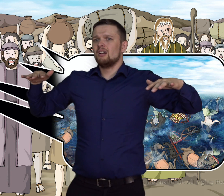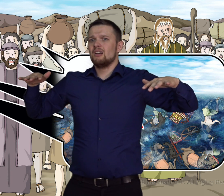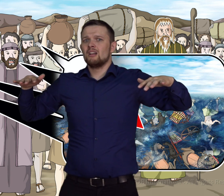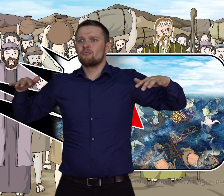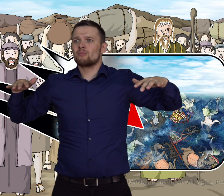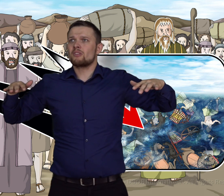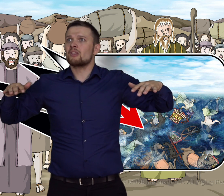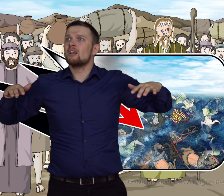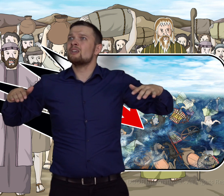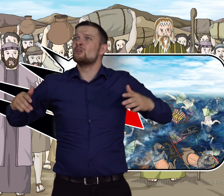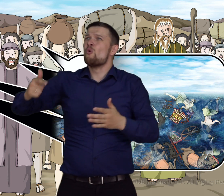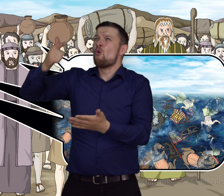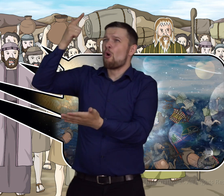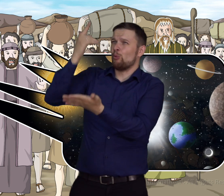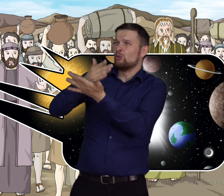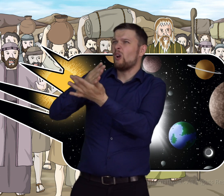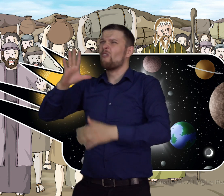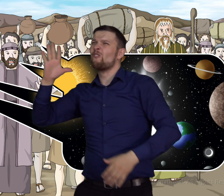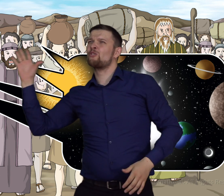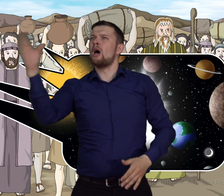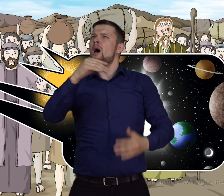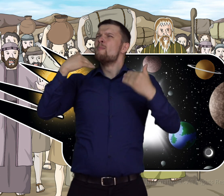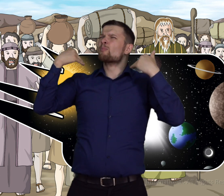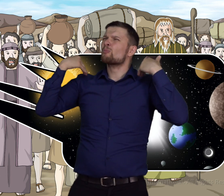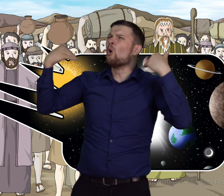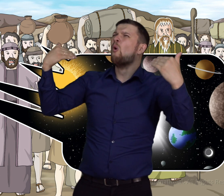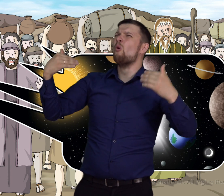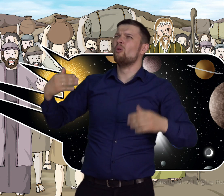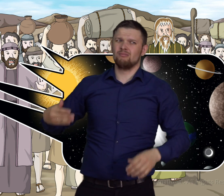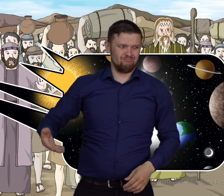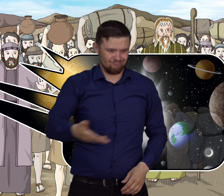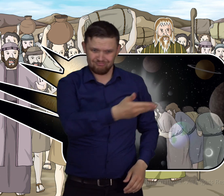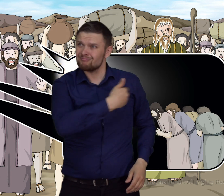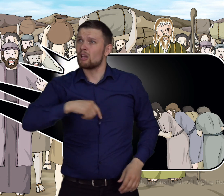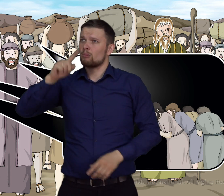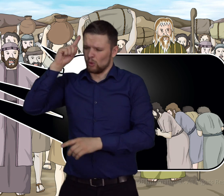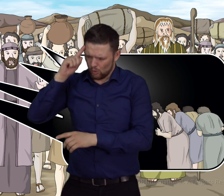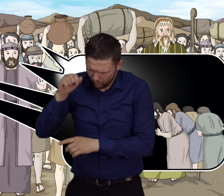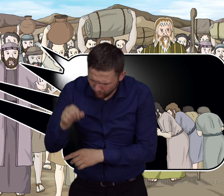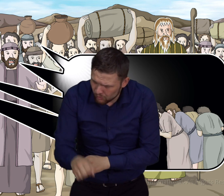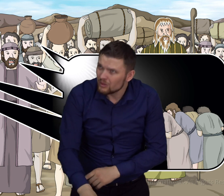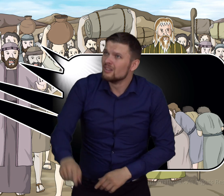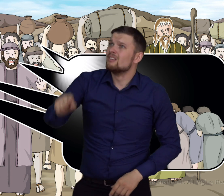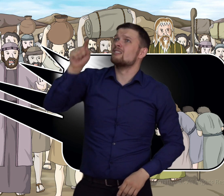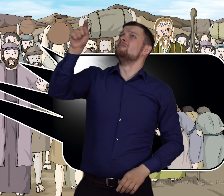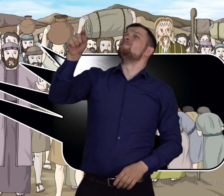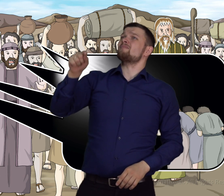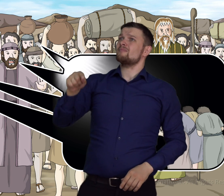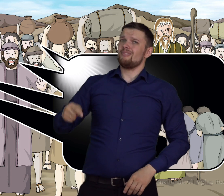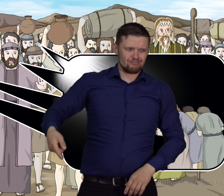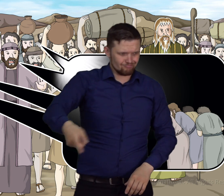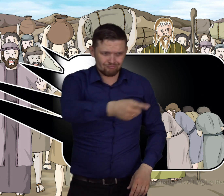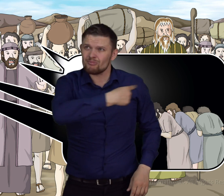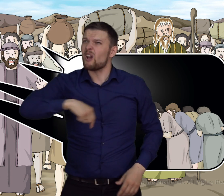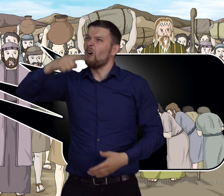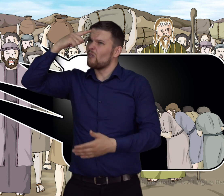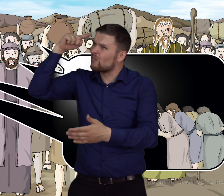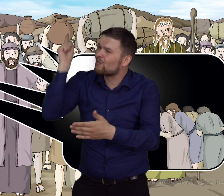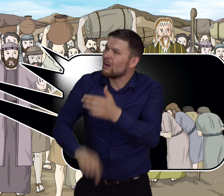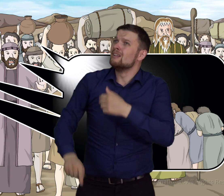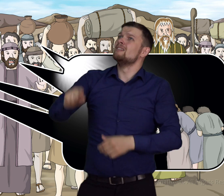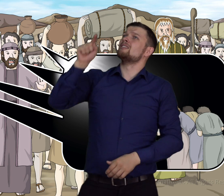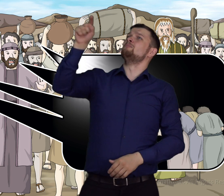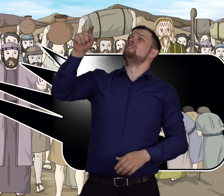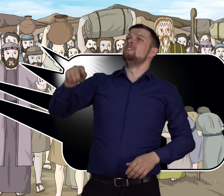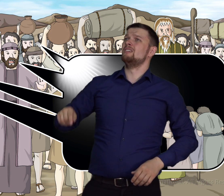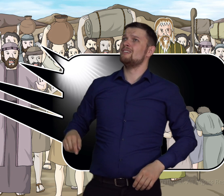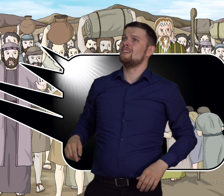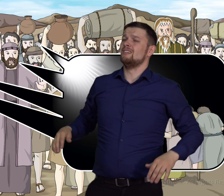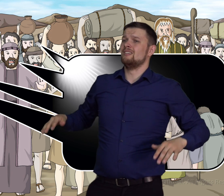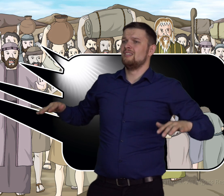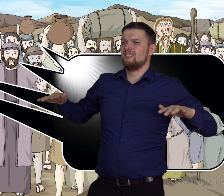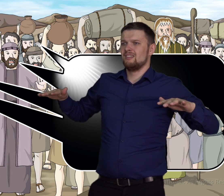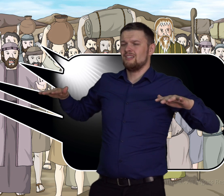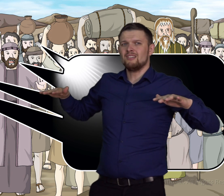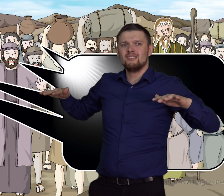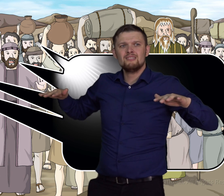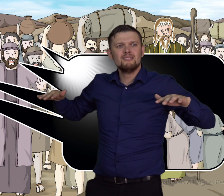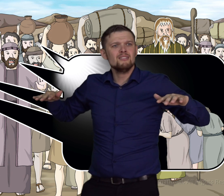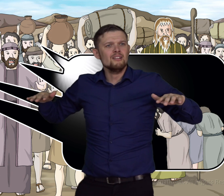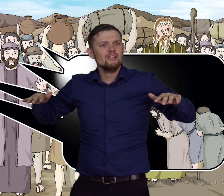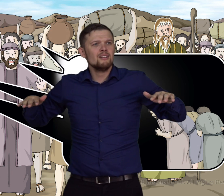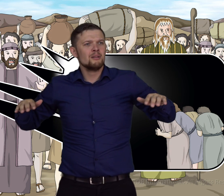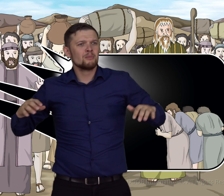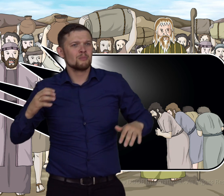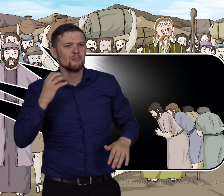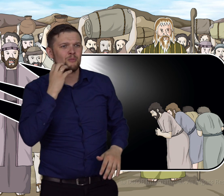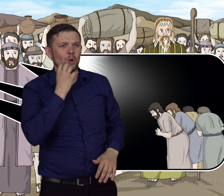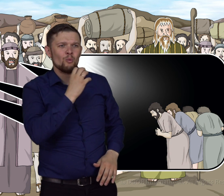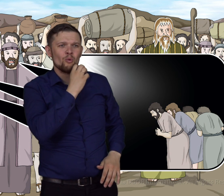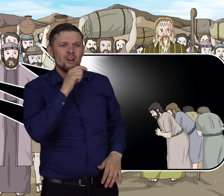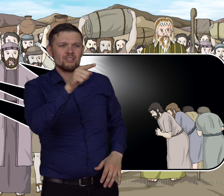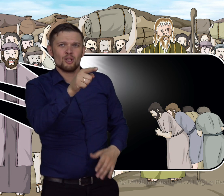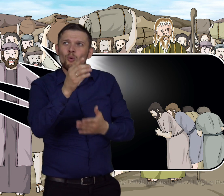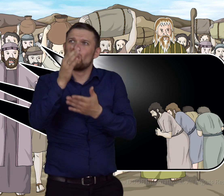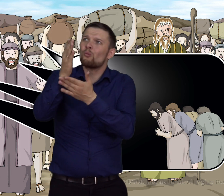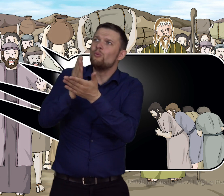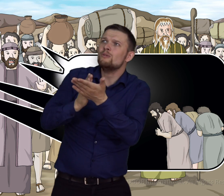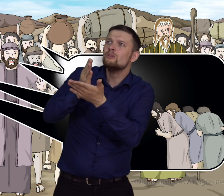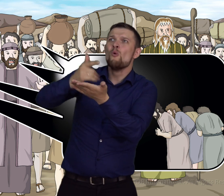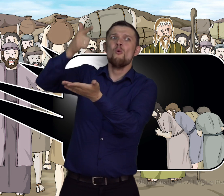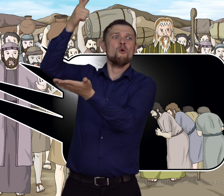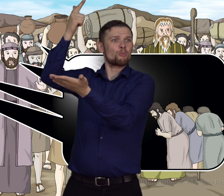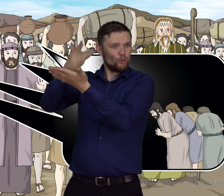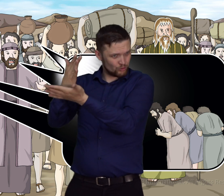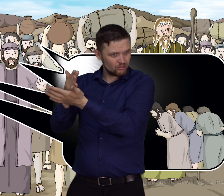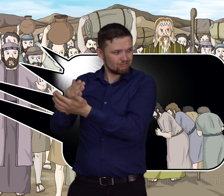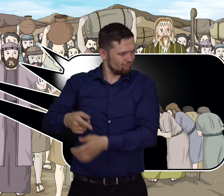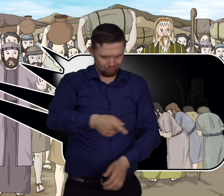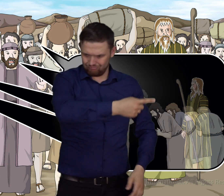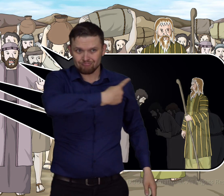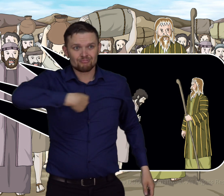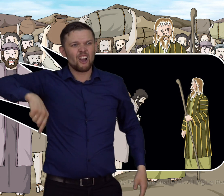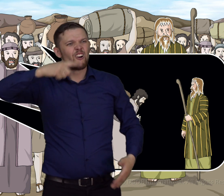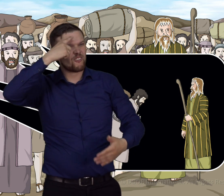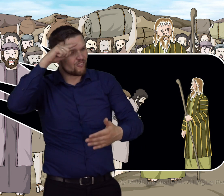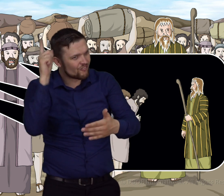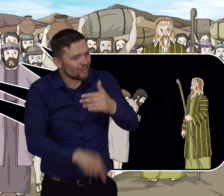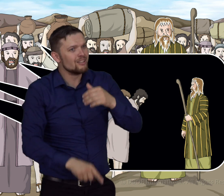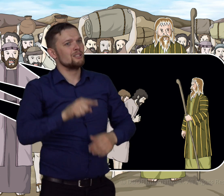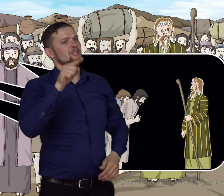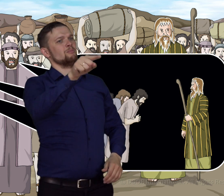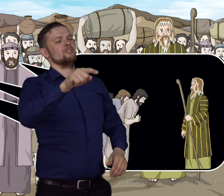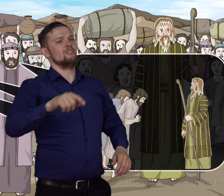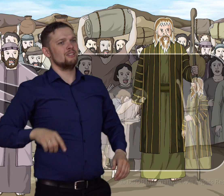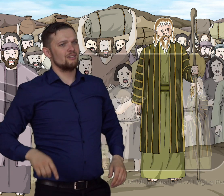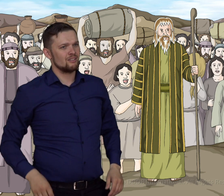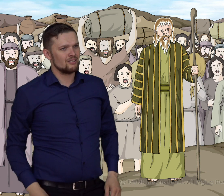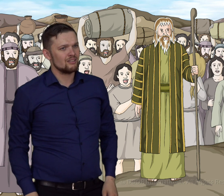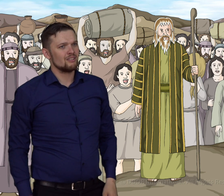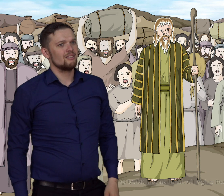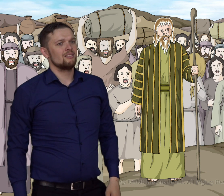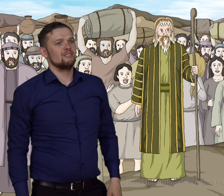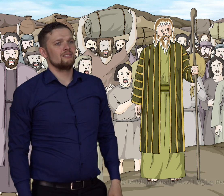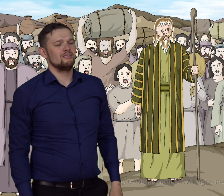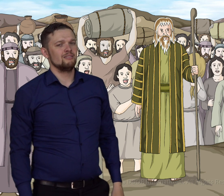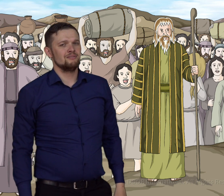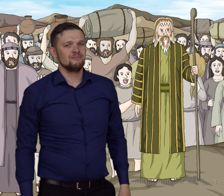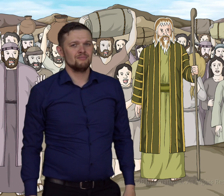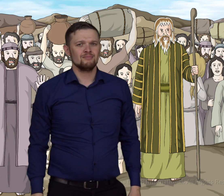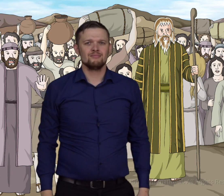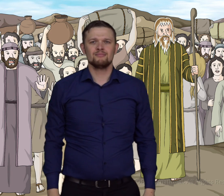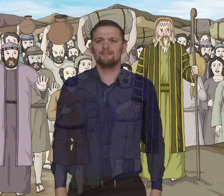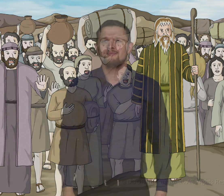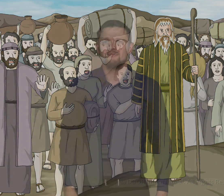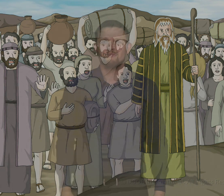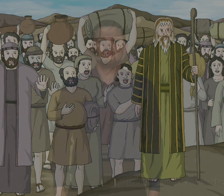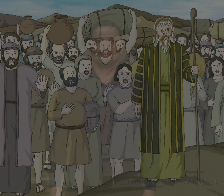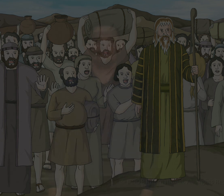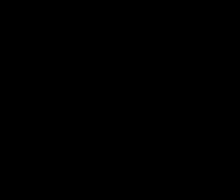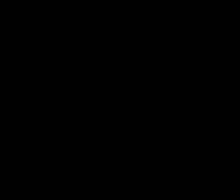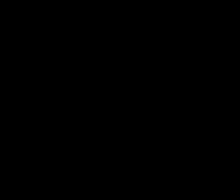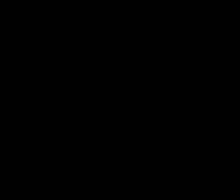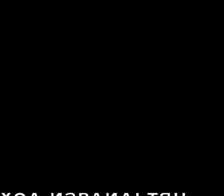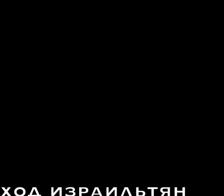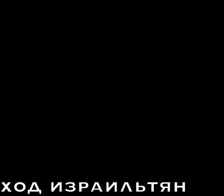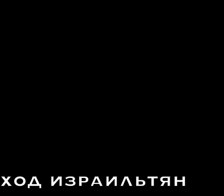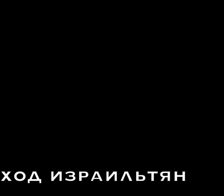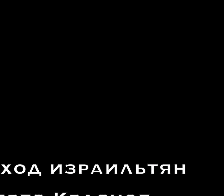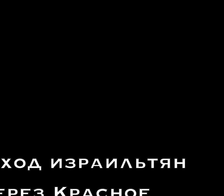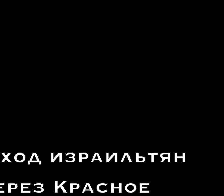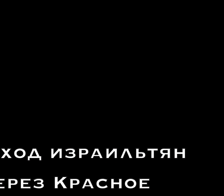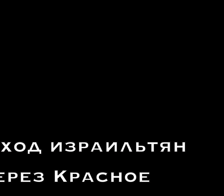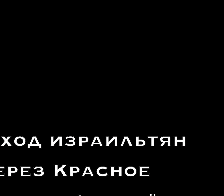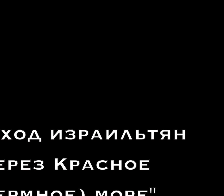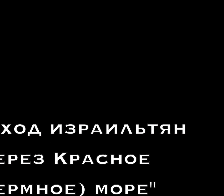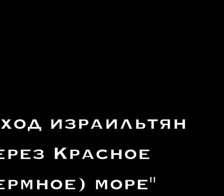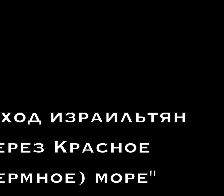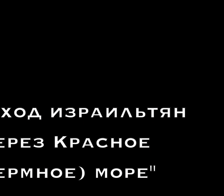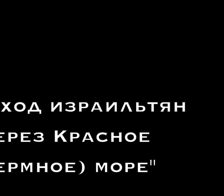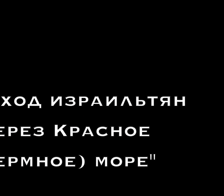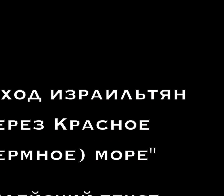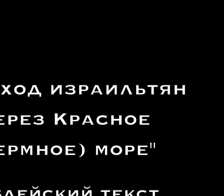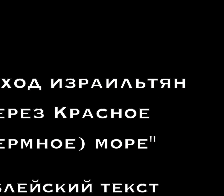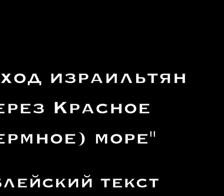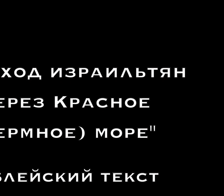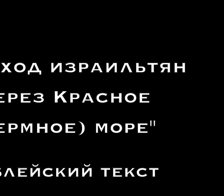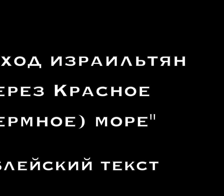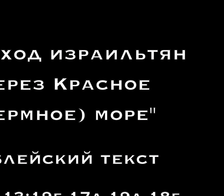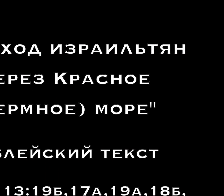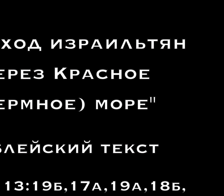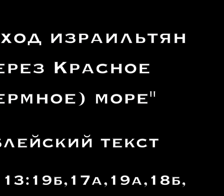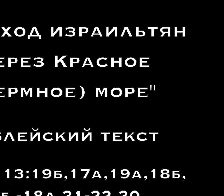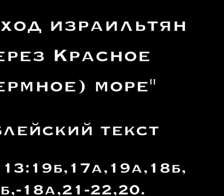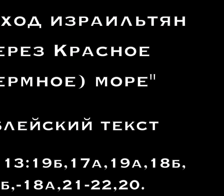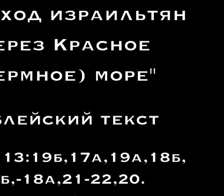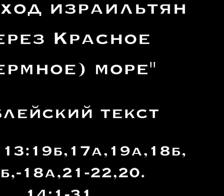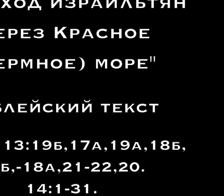When Israel saw the great power that the LORD had exercised over the Egyptians, the people feared the LORD and believed in Him and in His servant Moses.